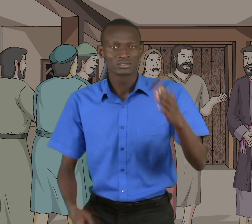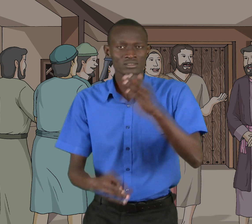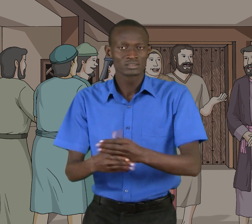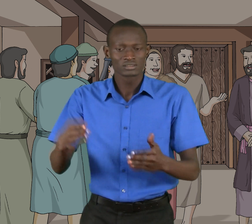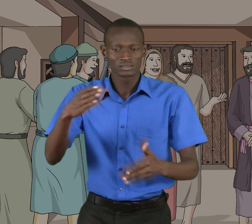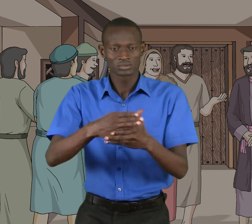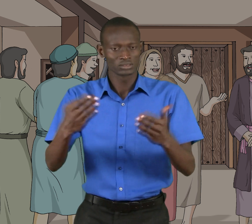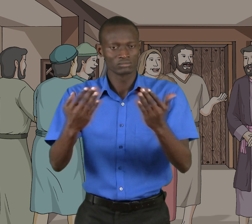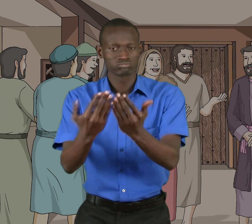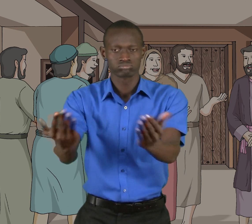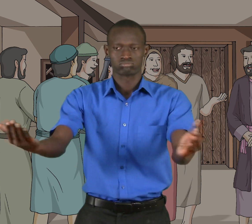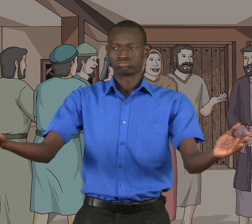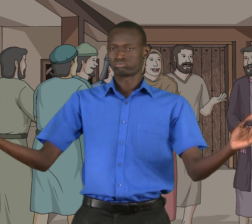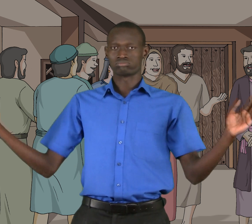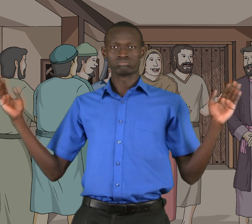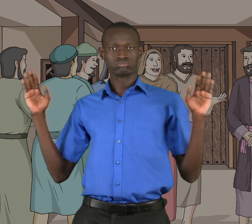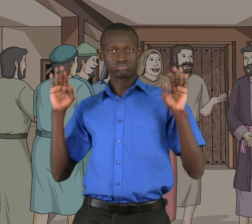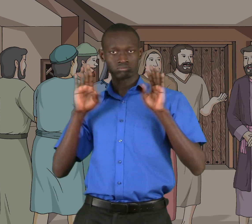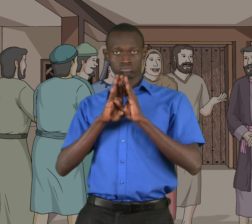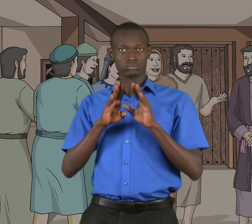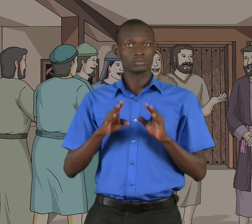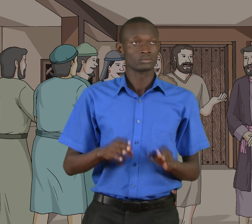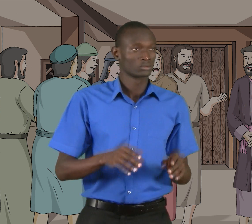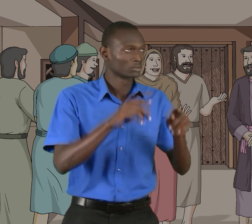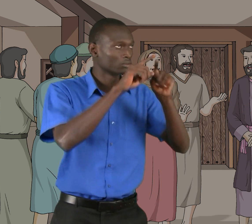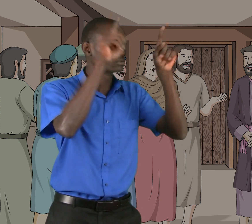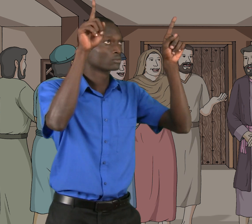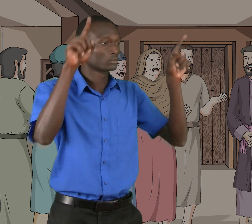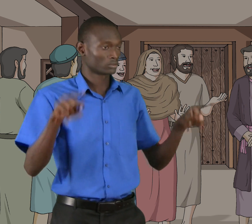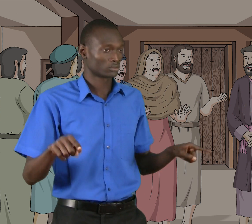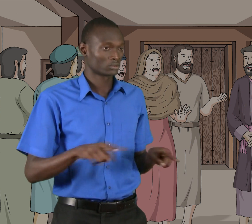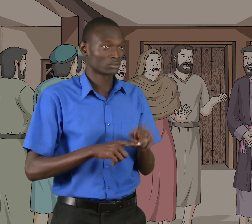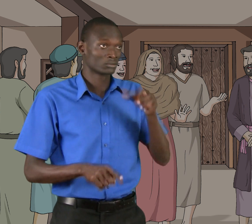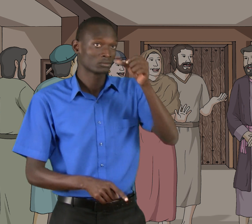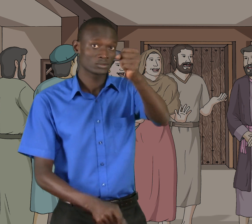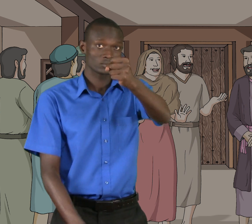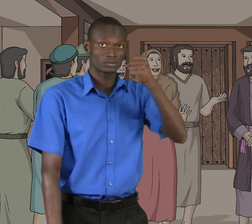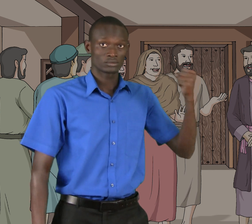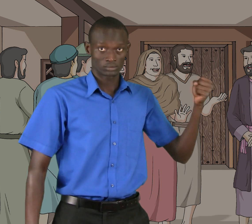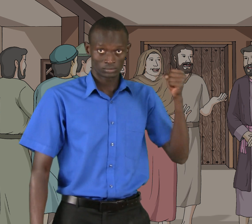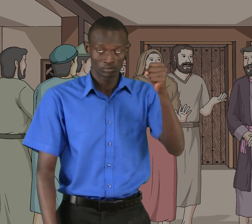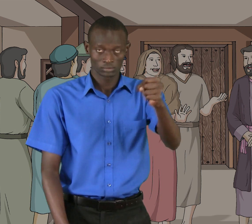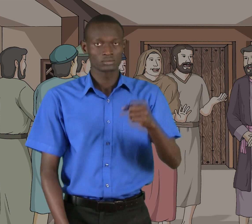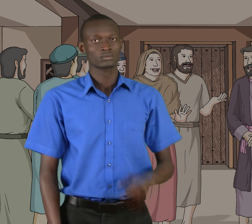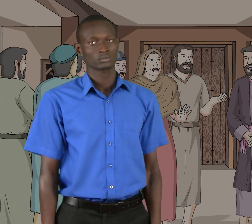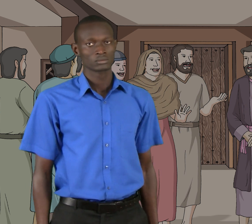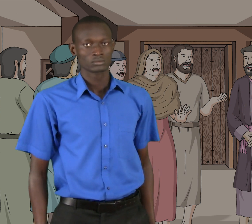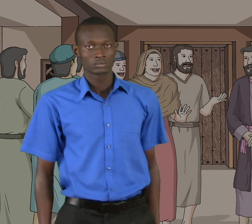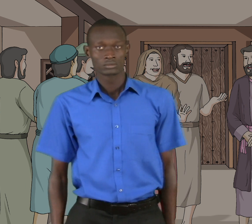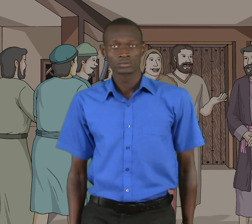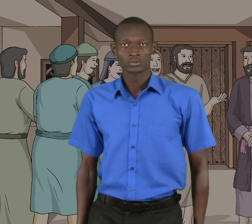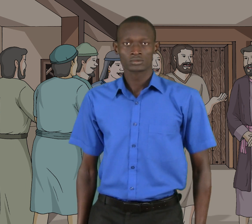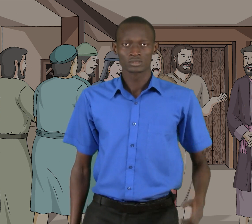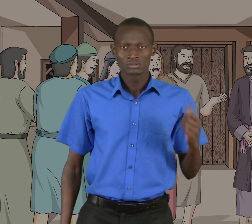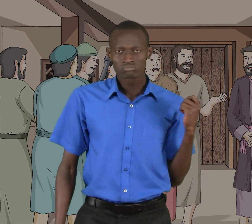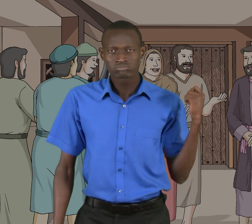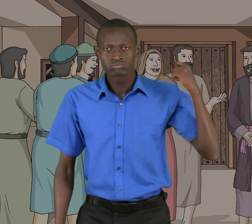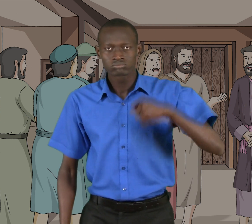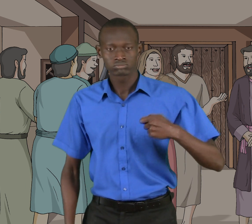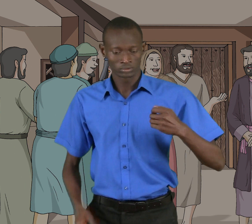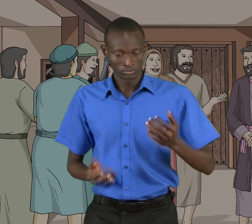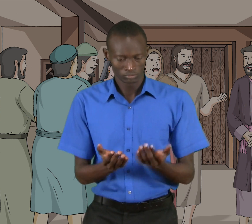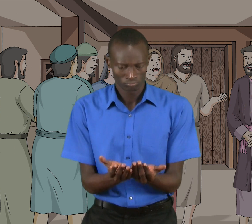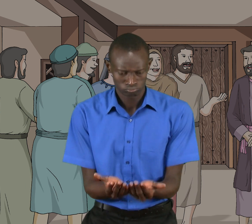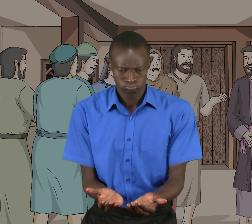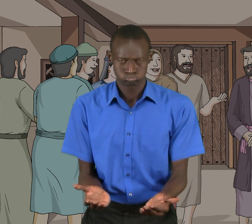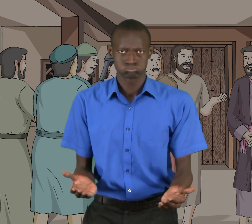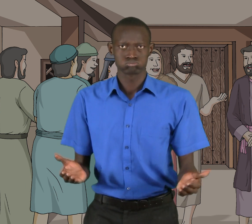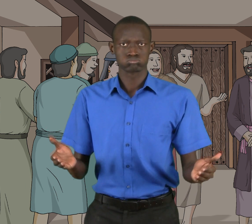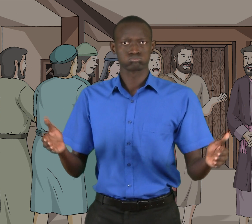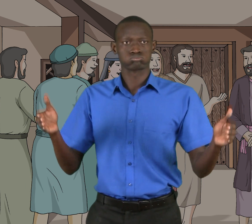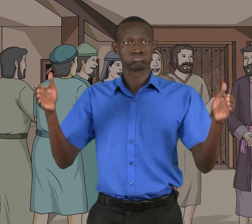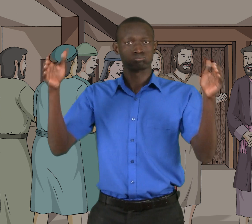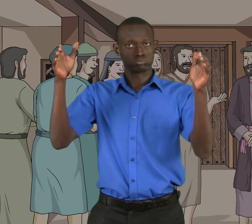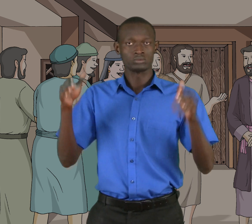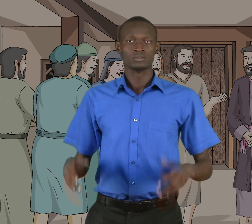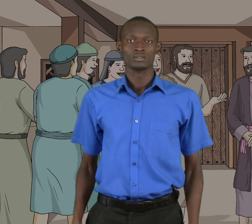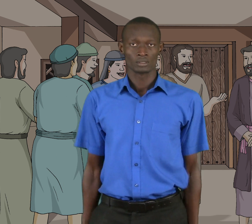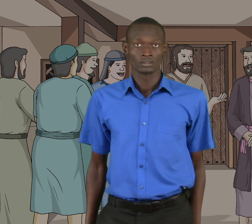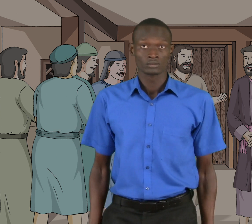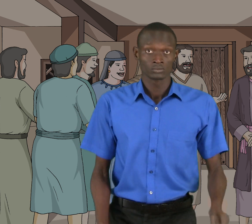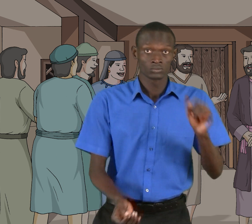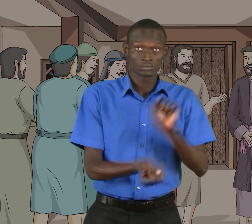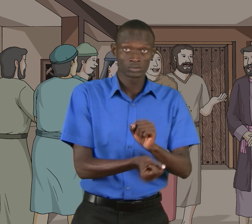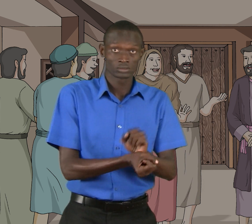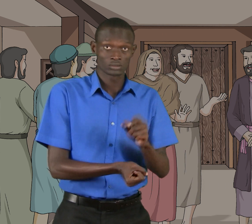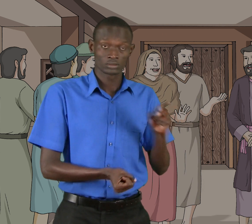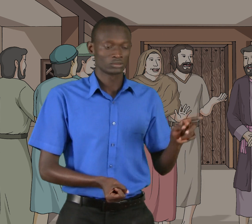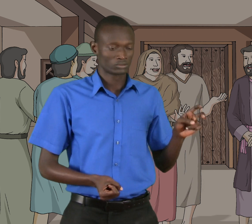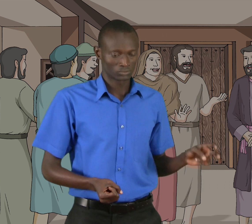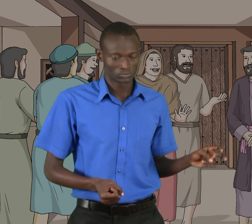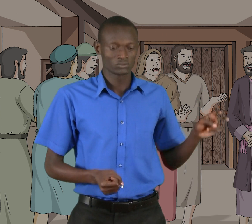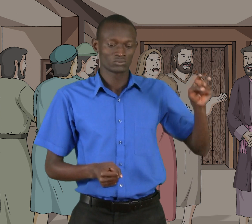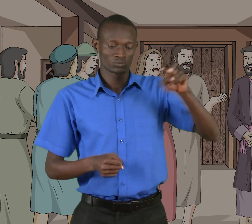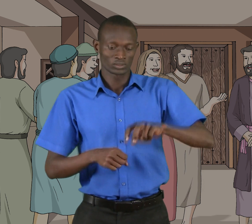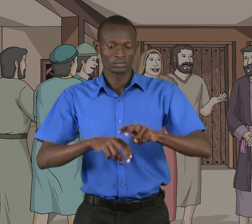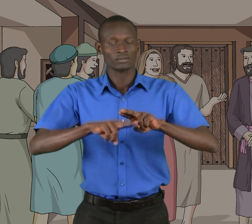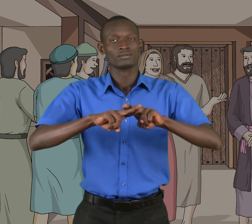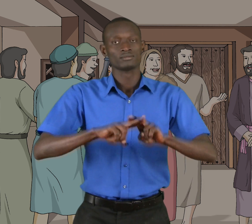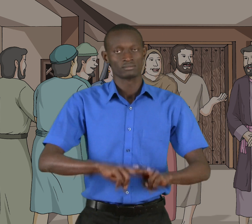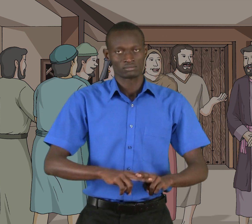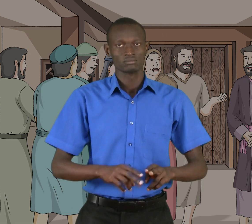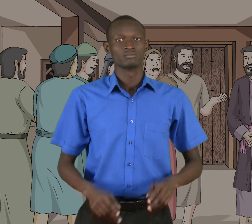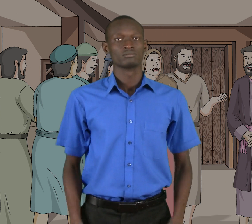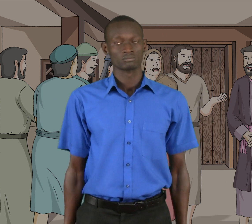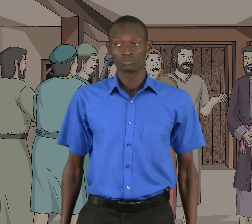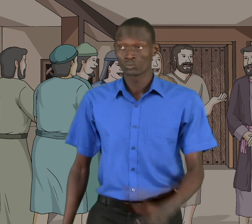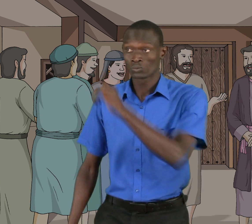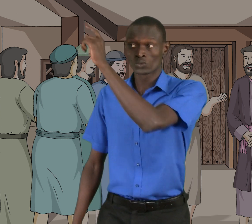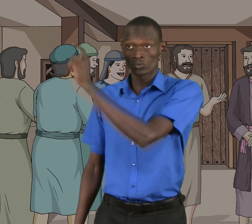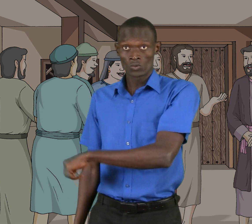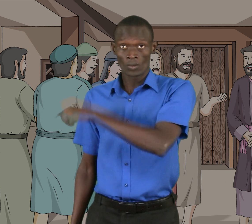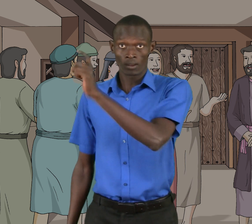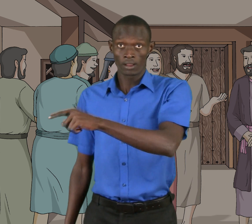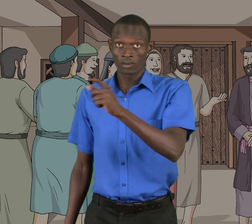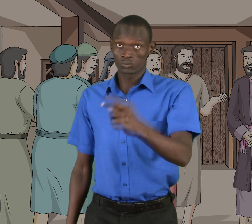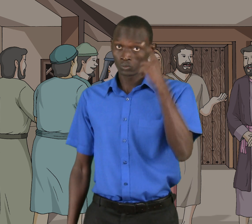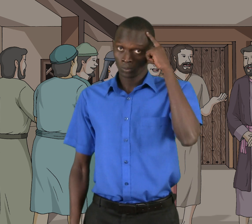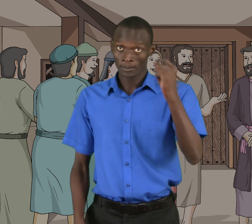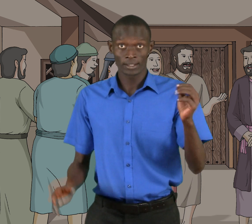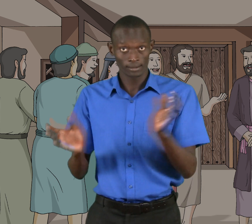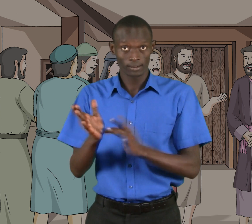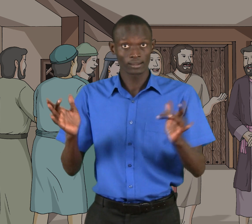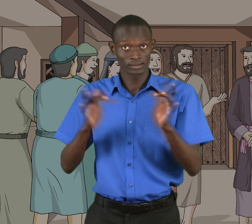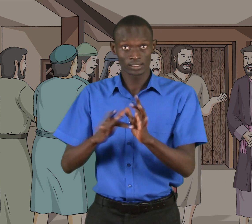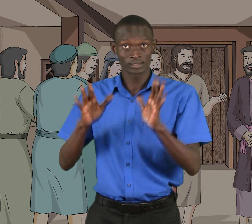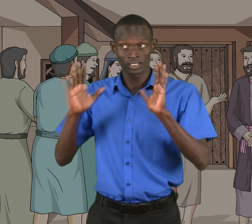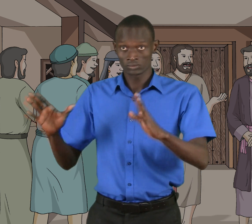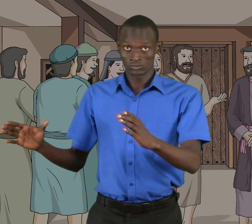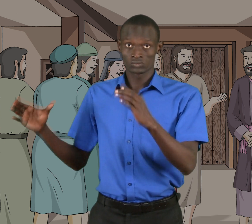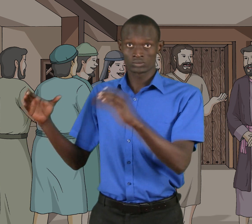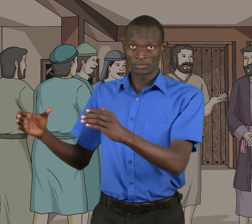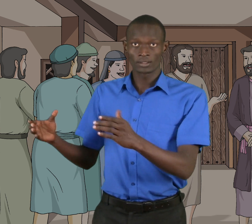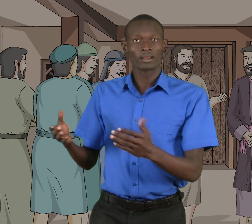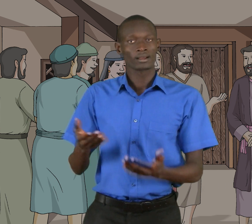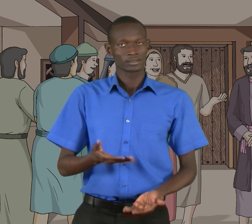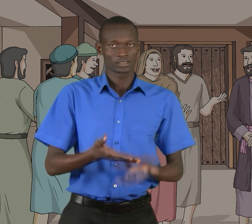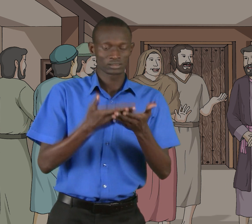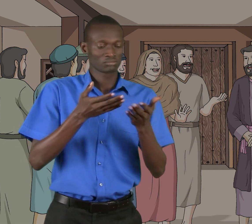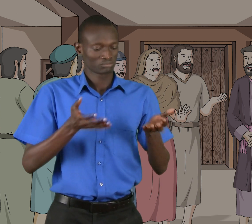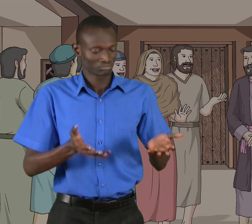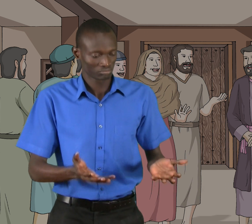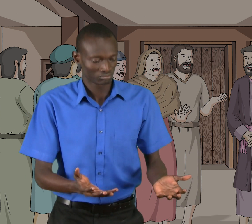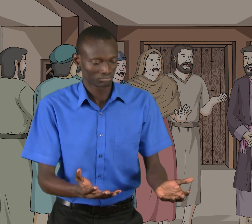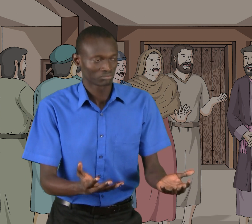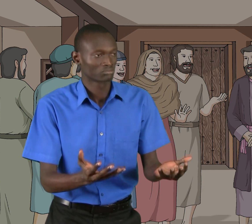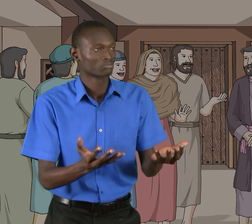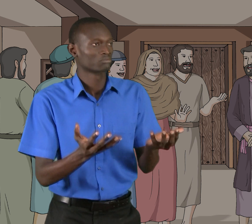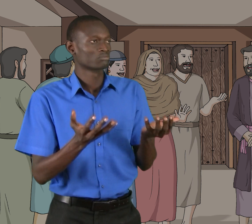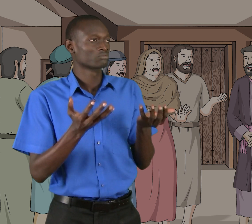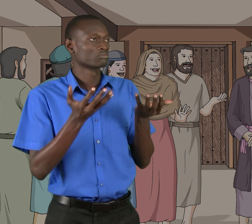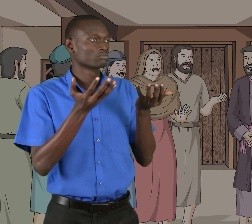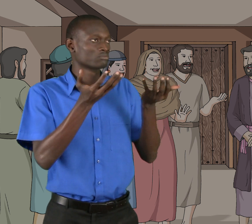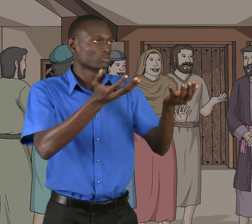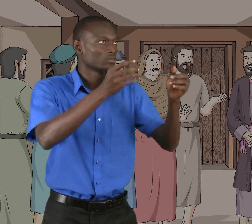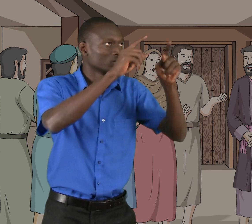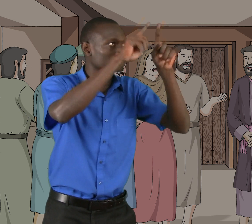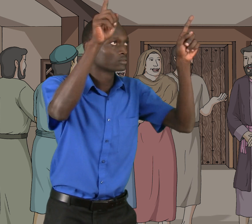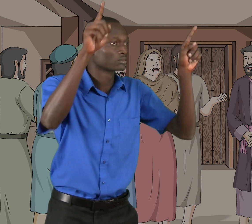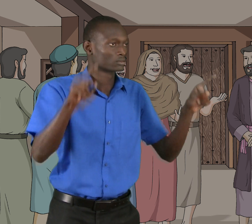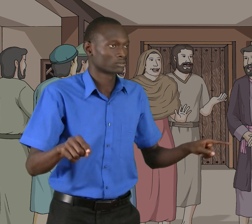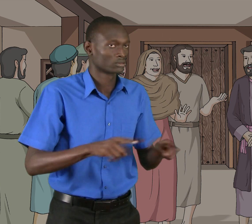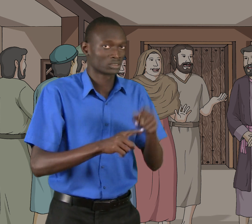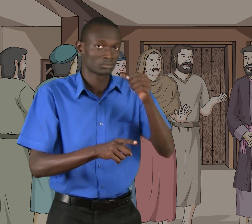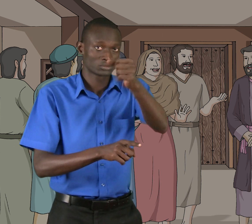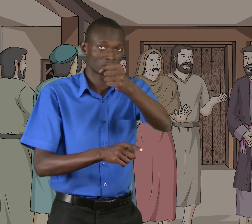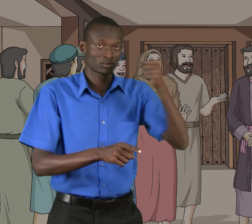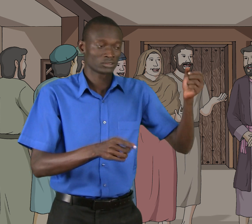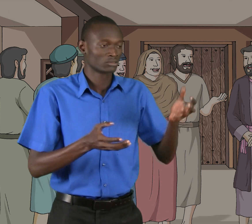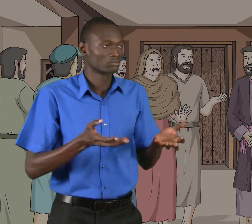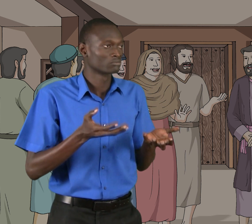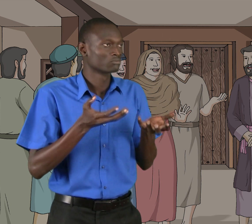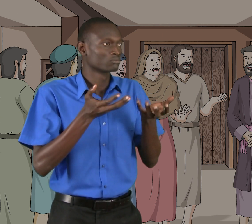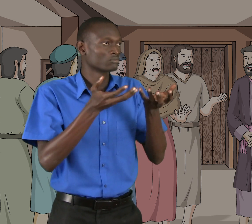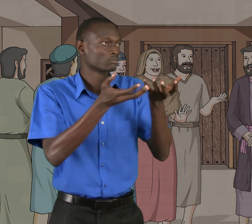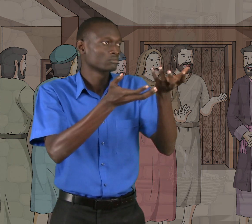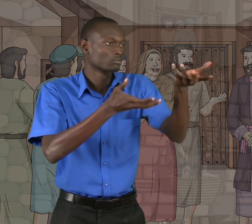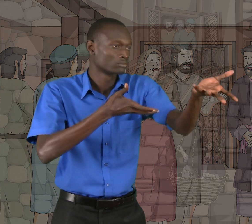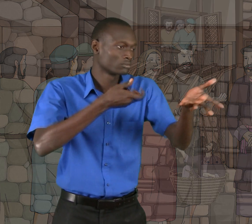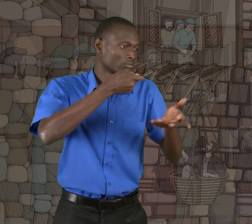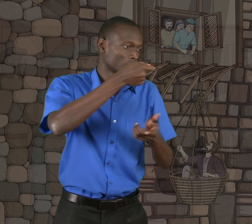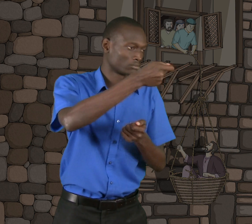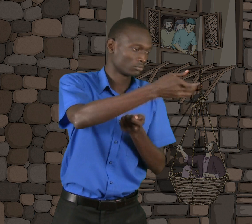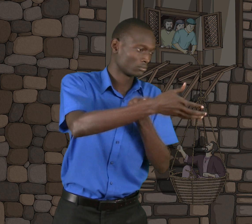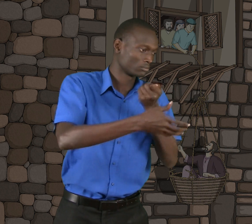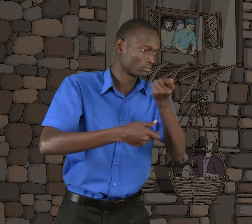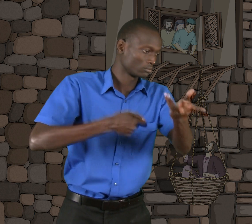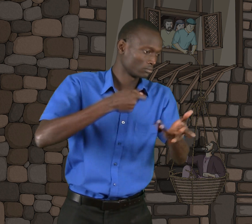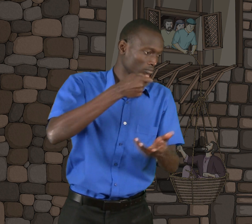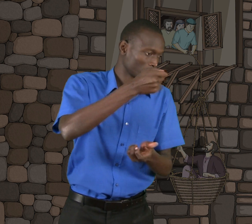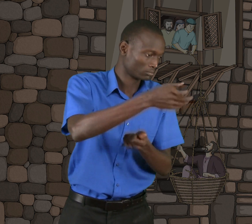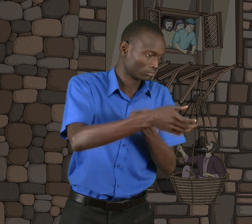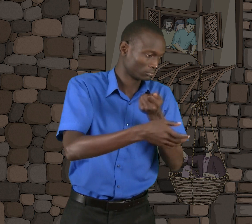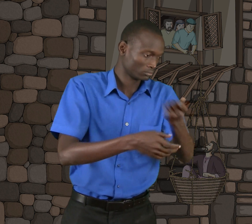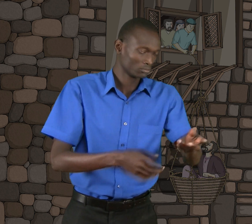Day and night they watched the city gates in order to kill him.